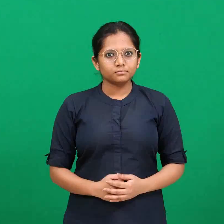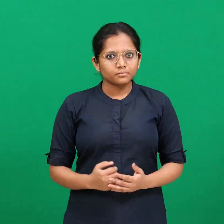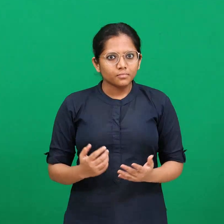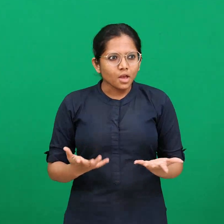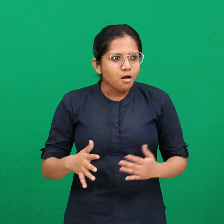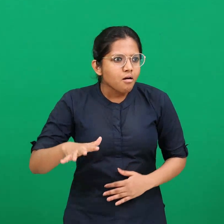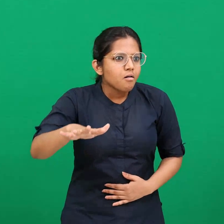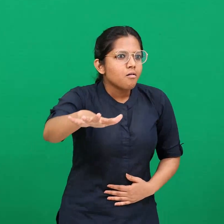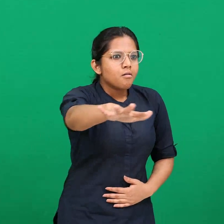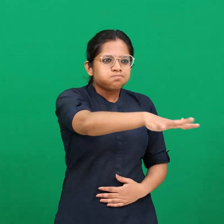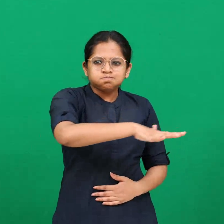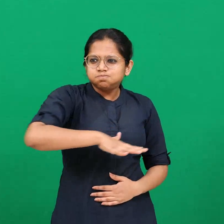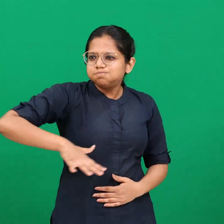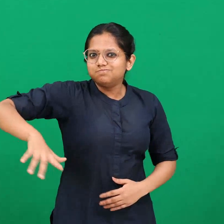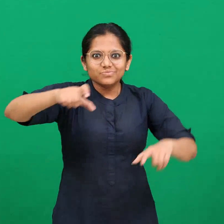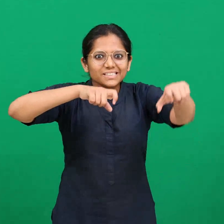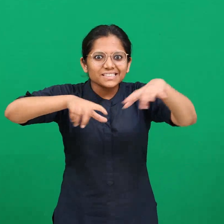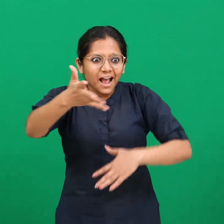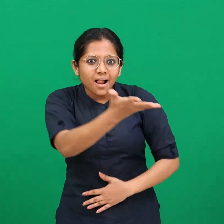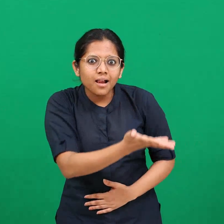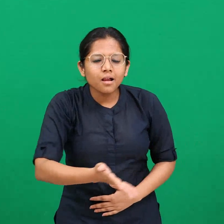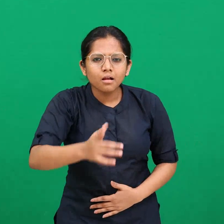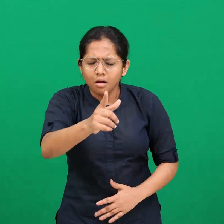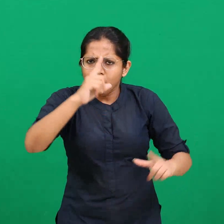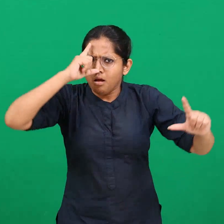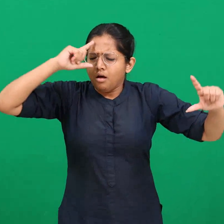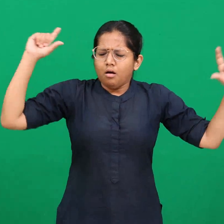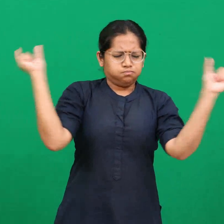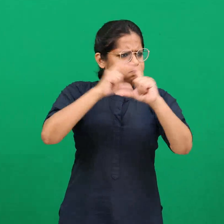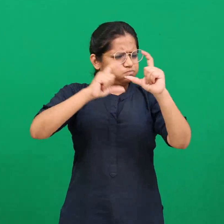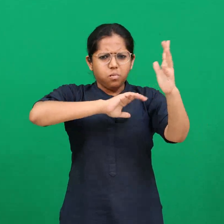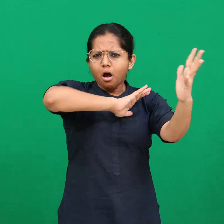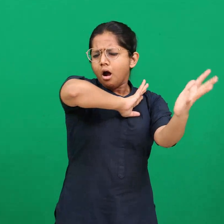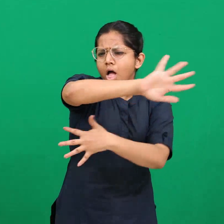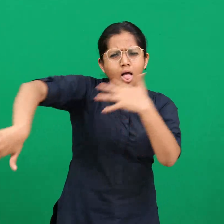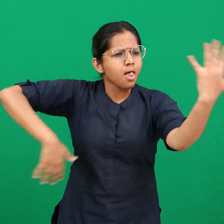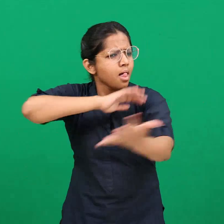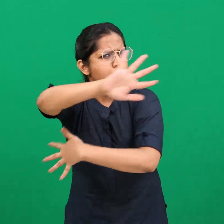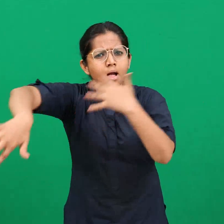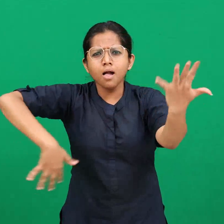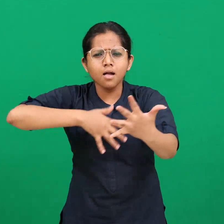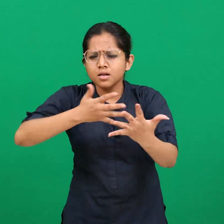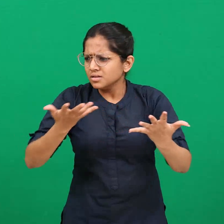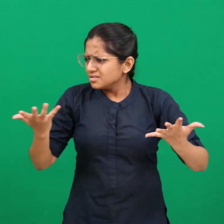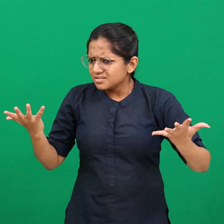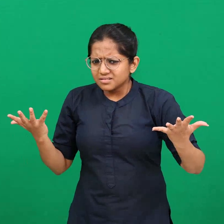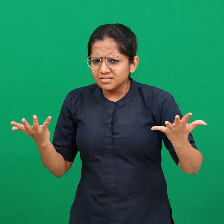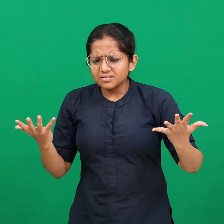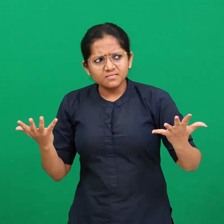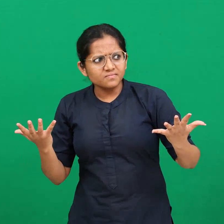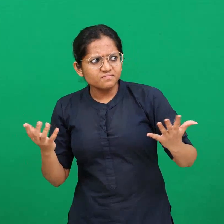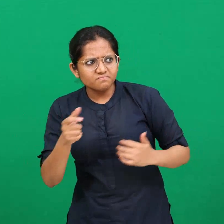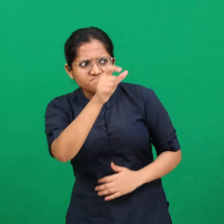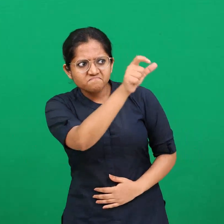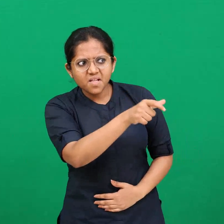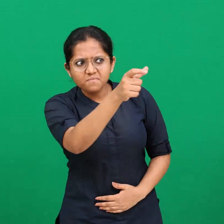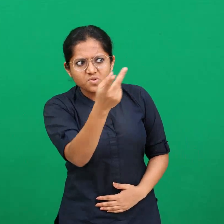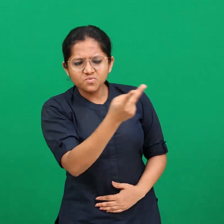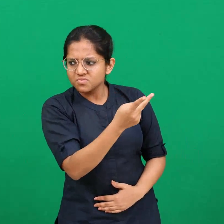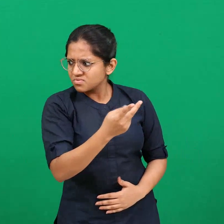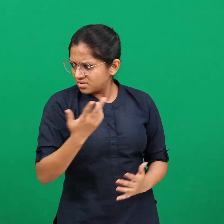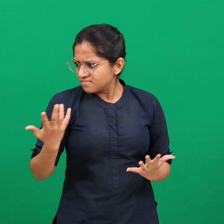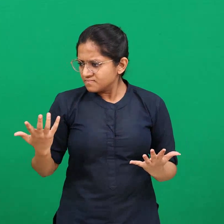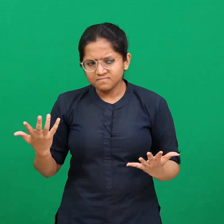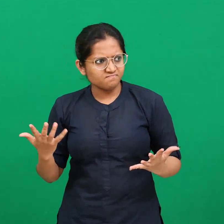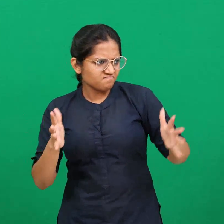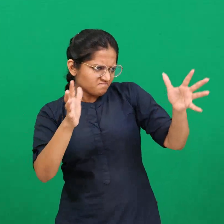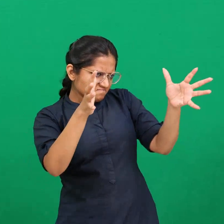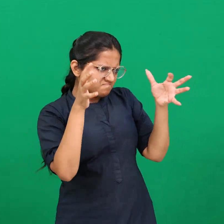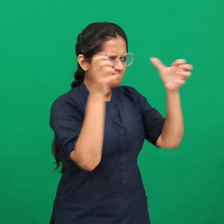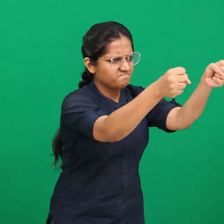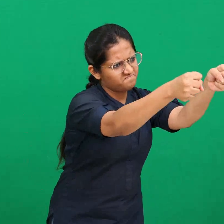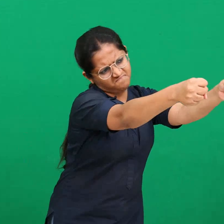Soon the whole city was in disarray.